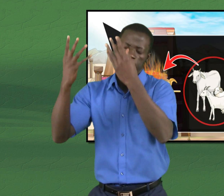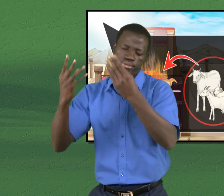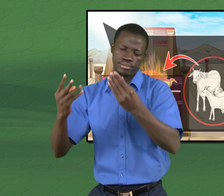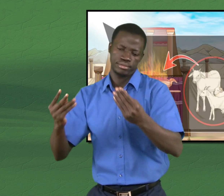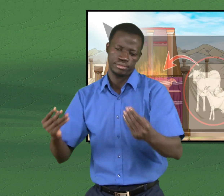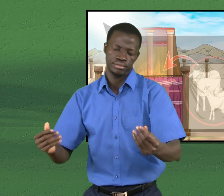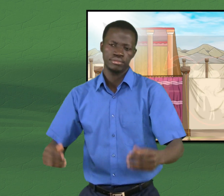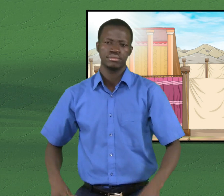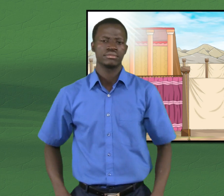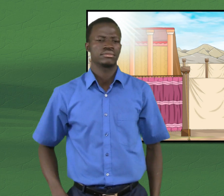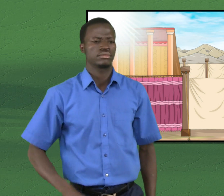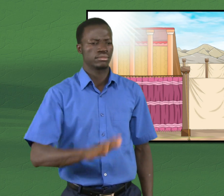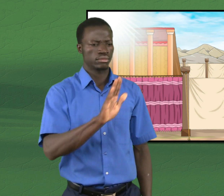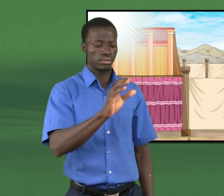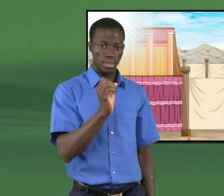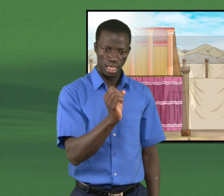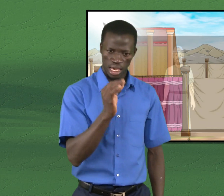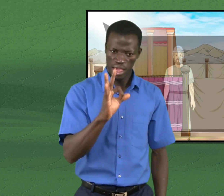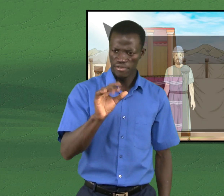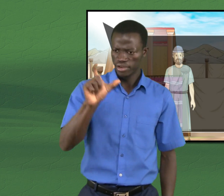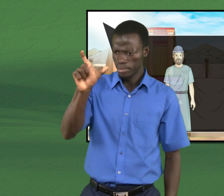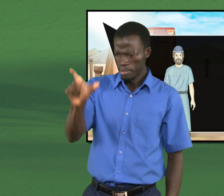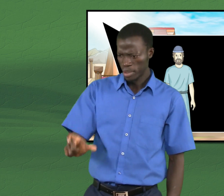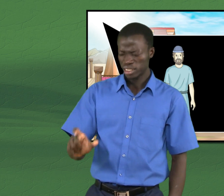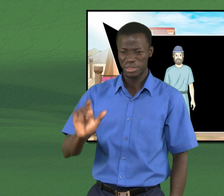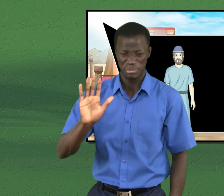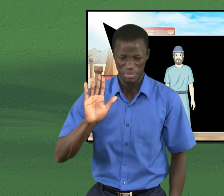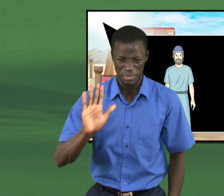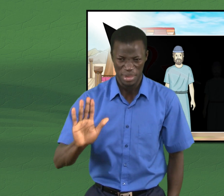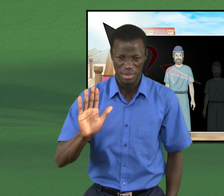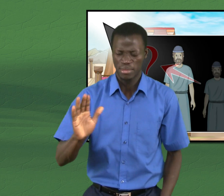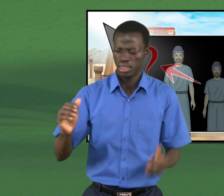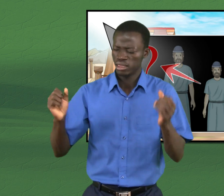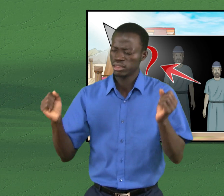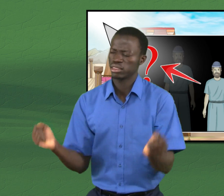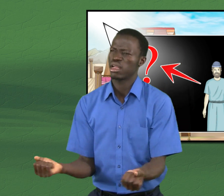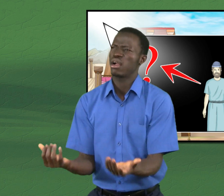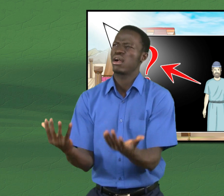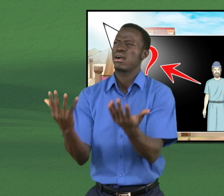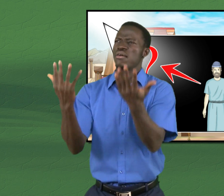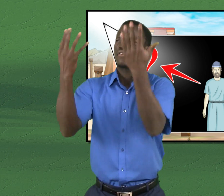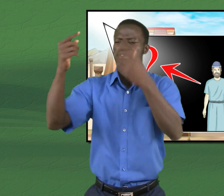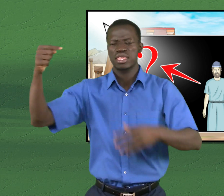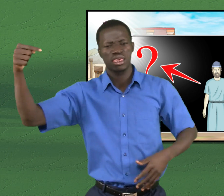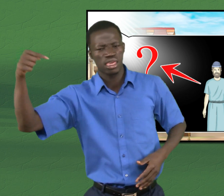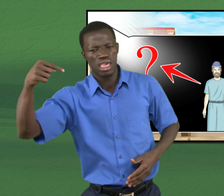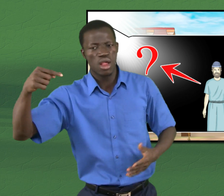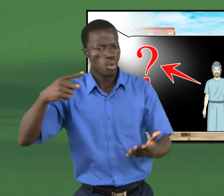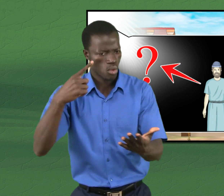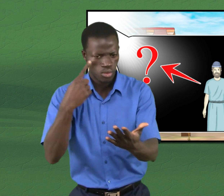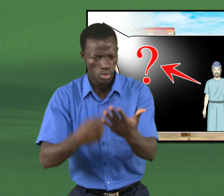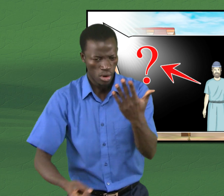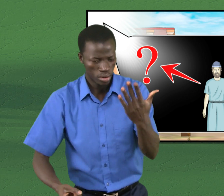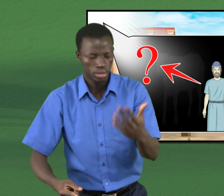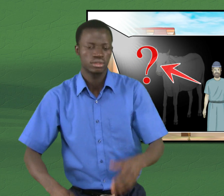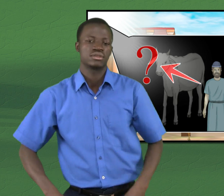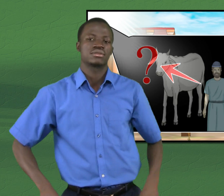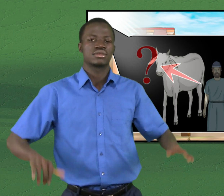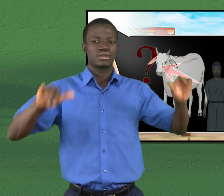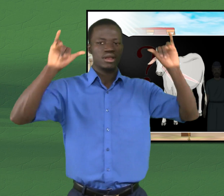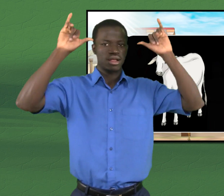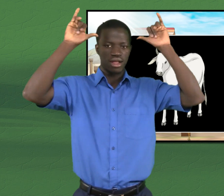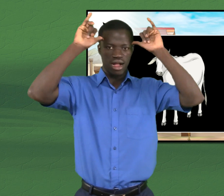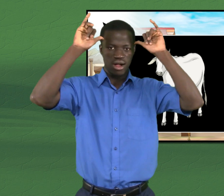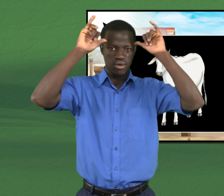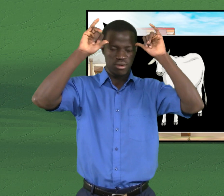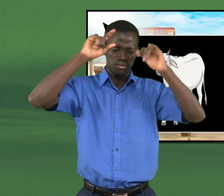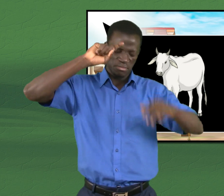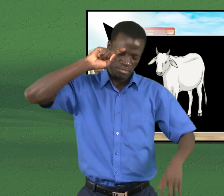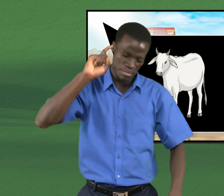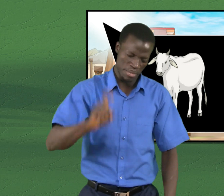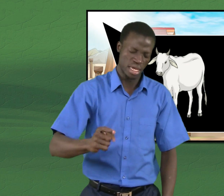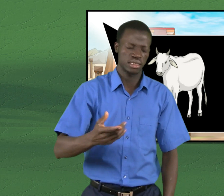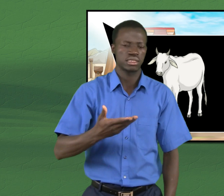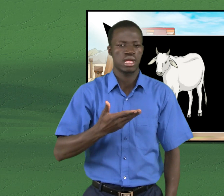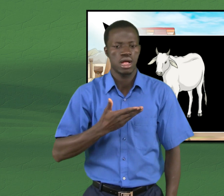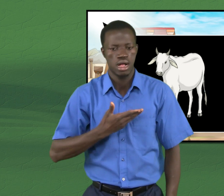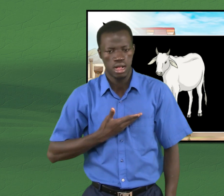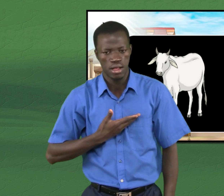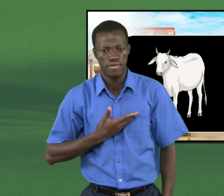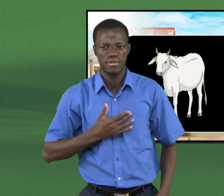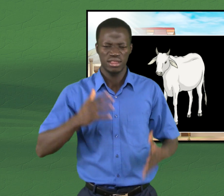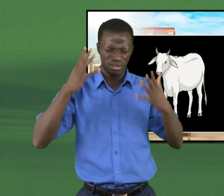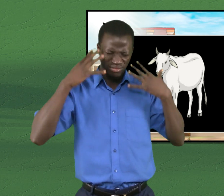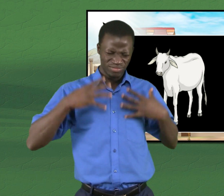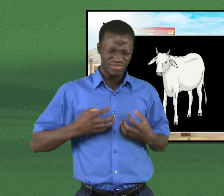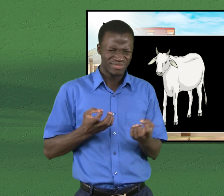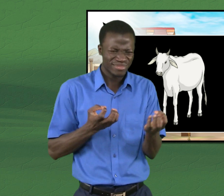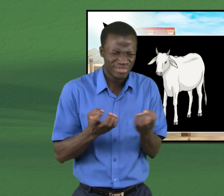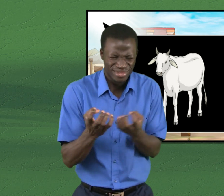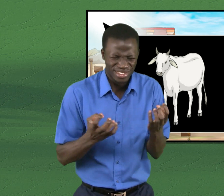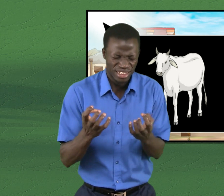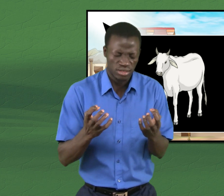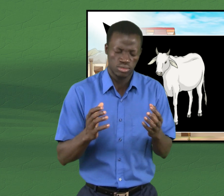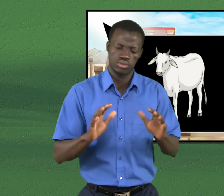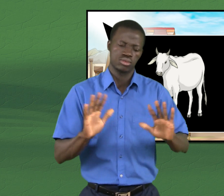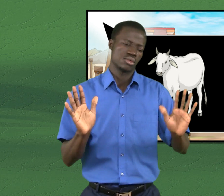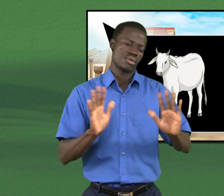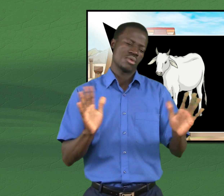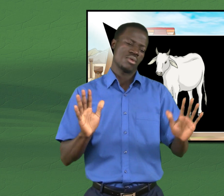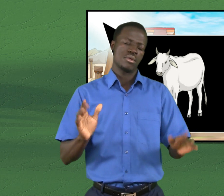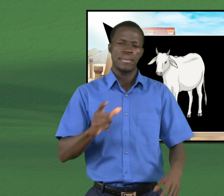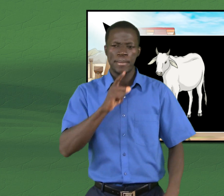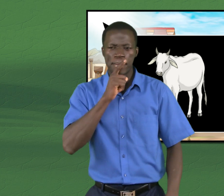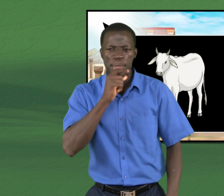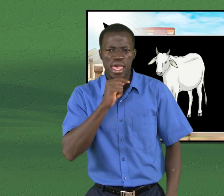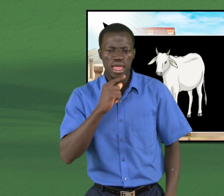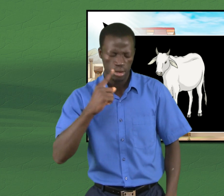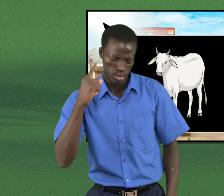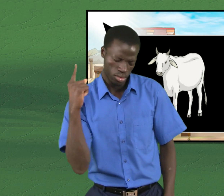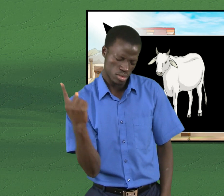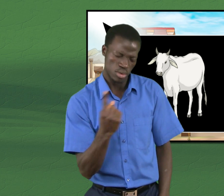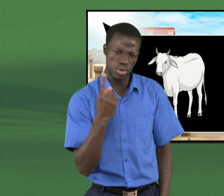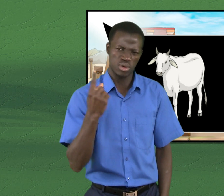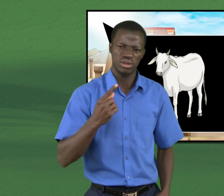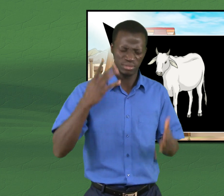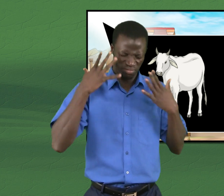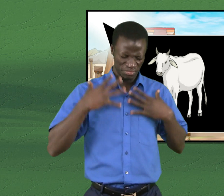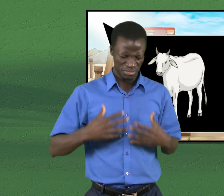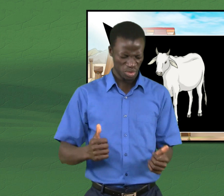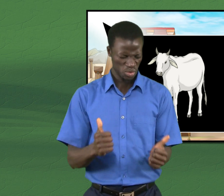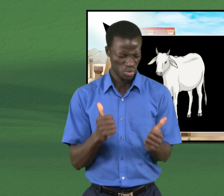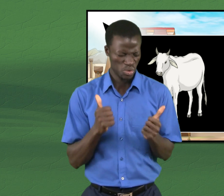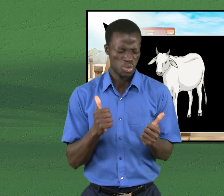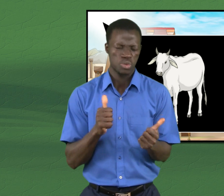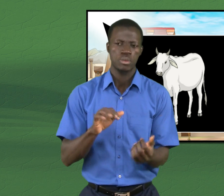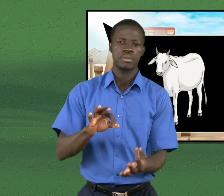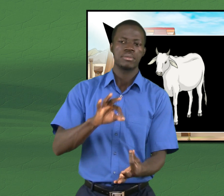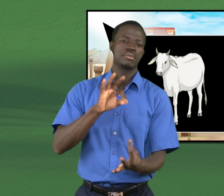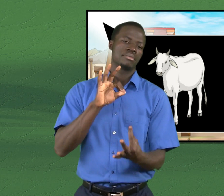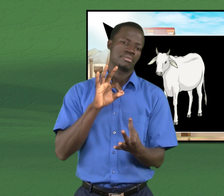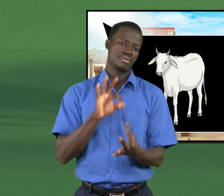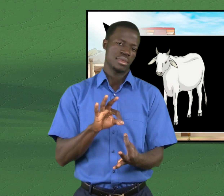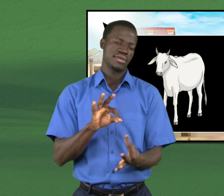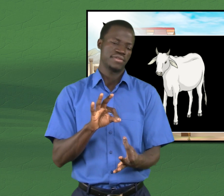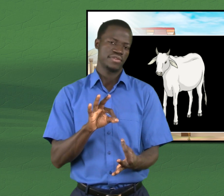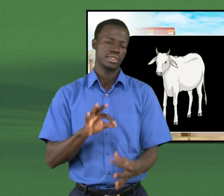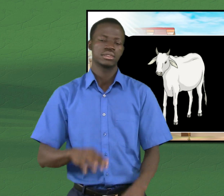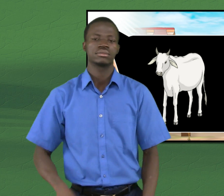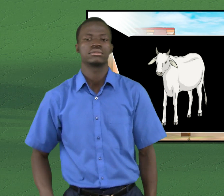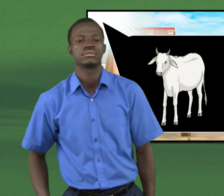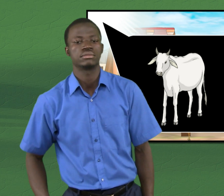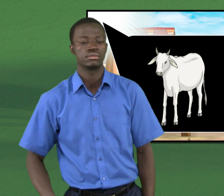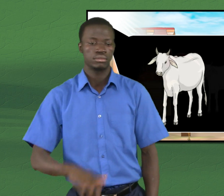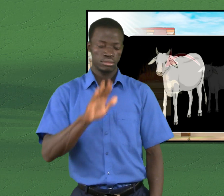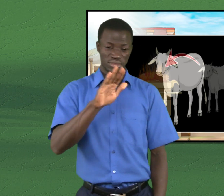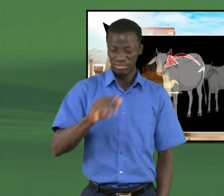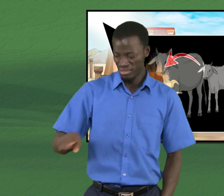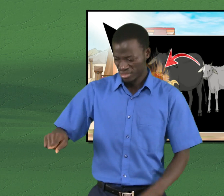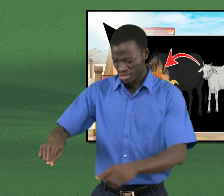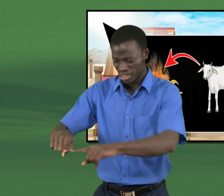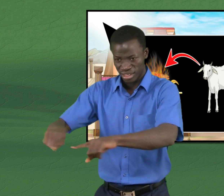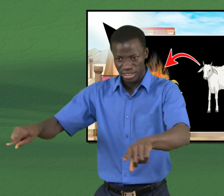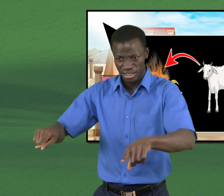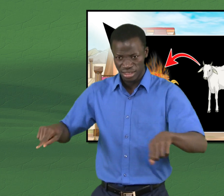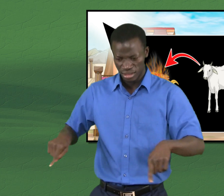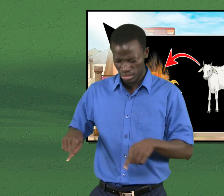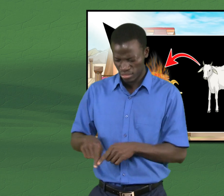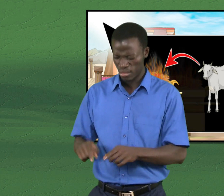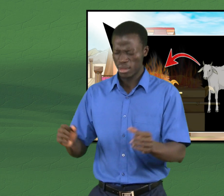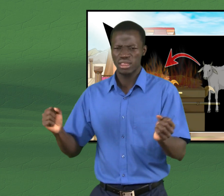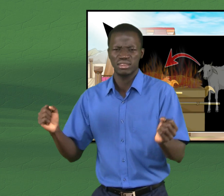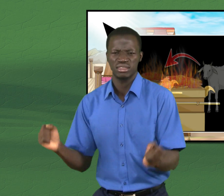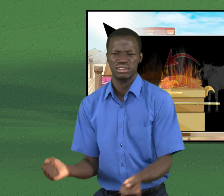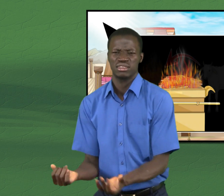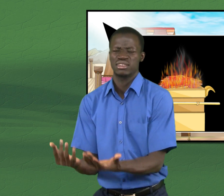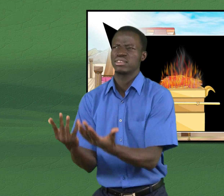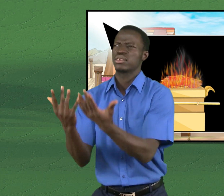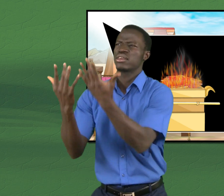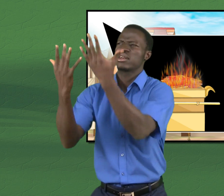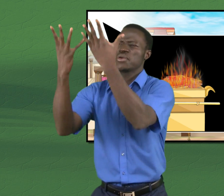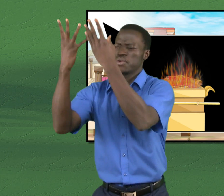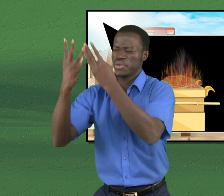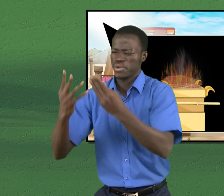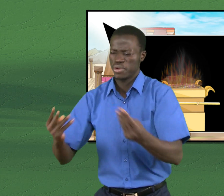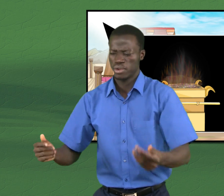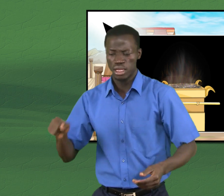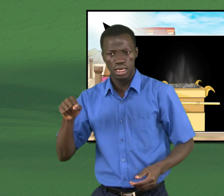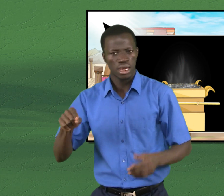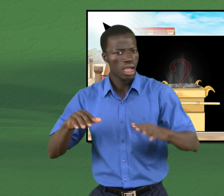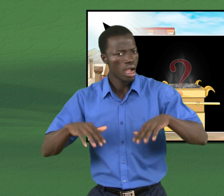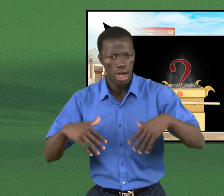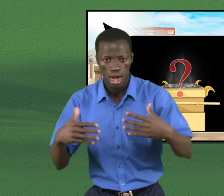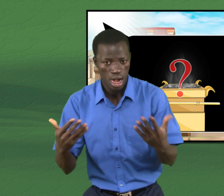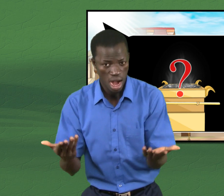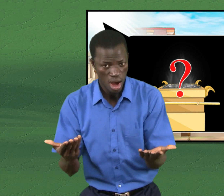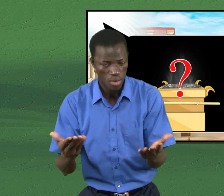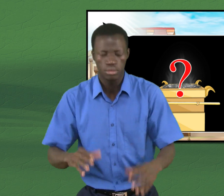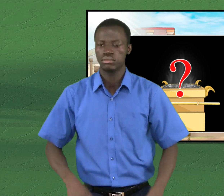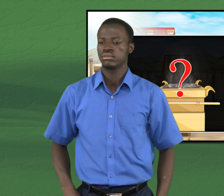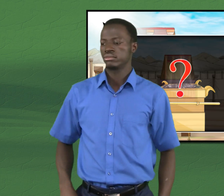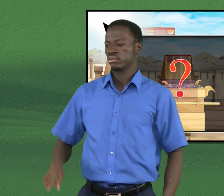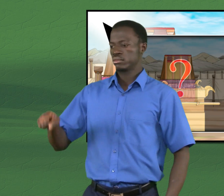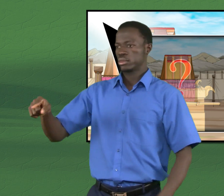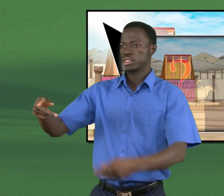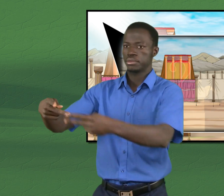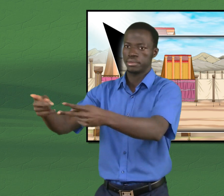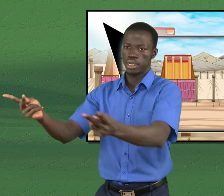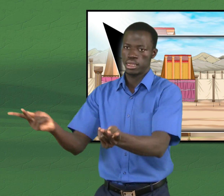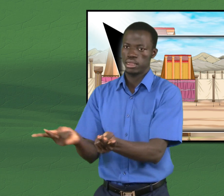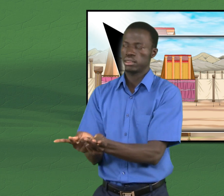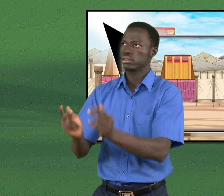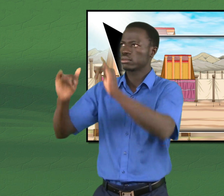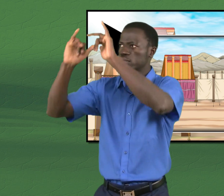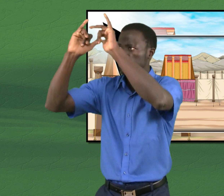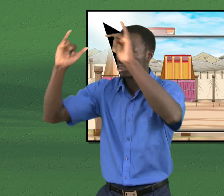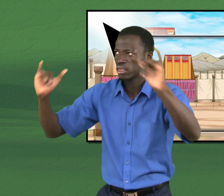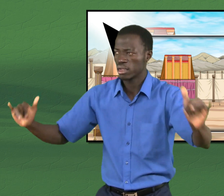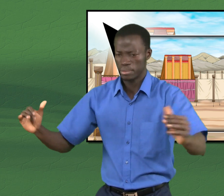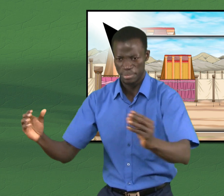If one’s offering is a burnt offering from the herd, he is to present an unblemished male.